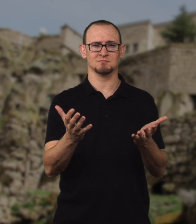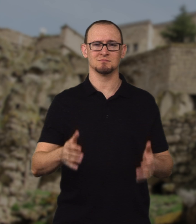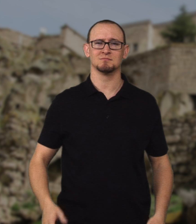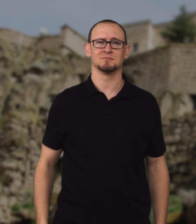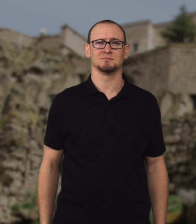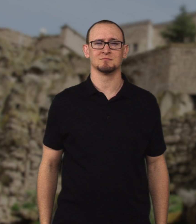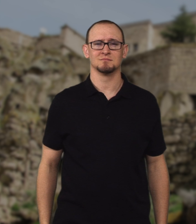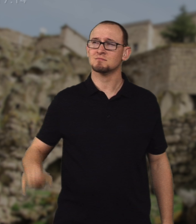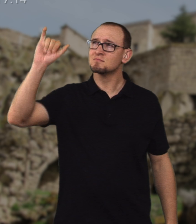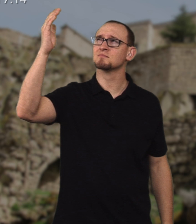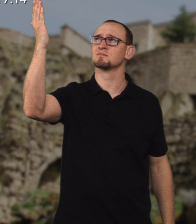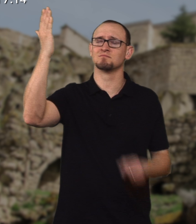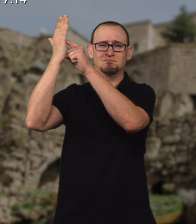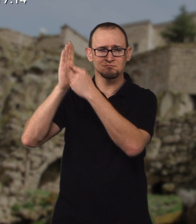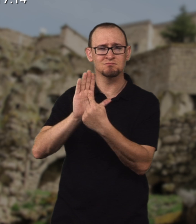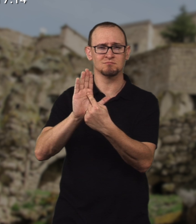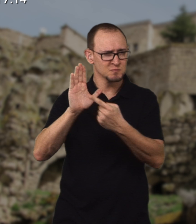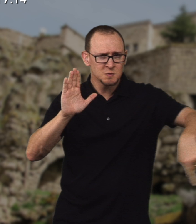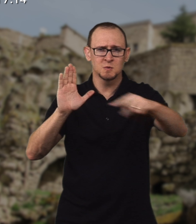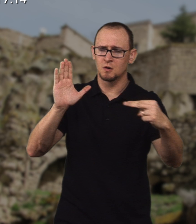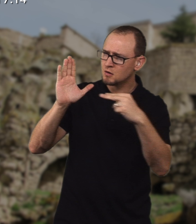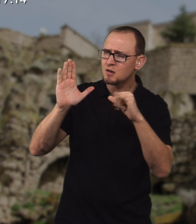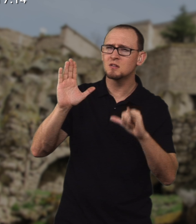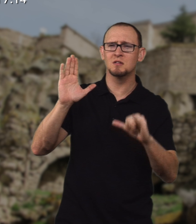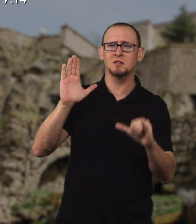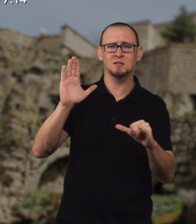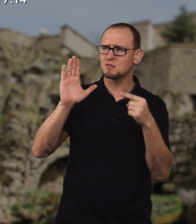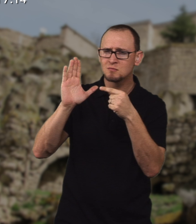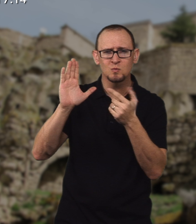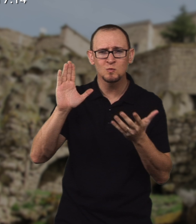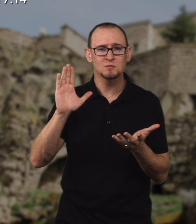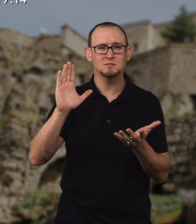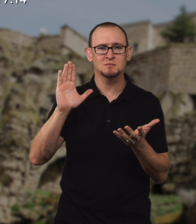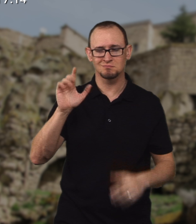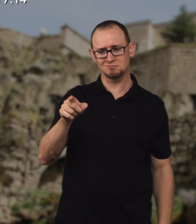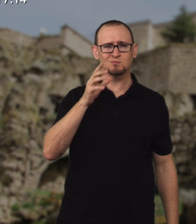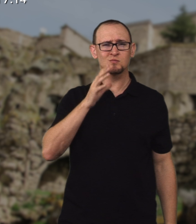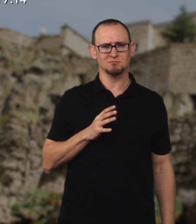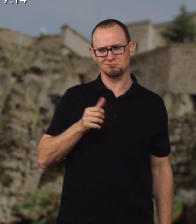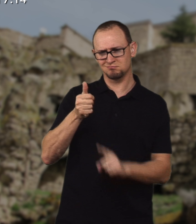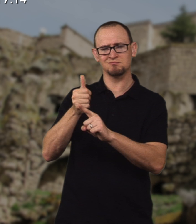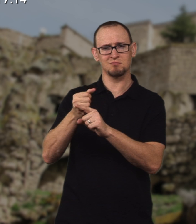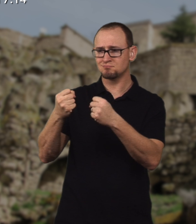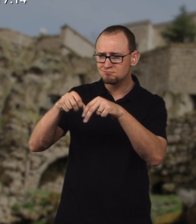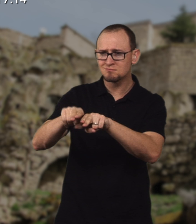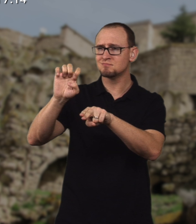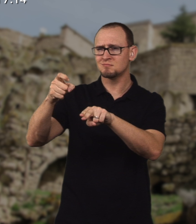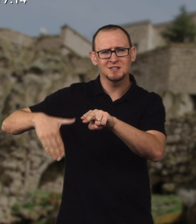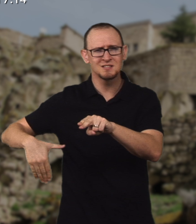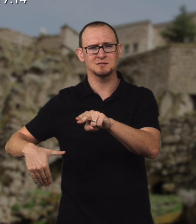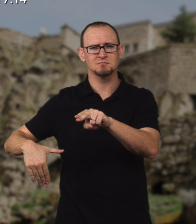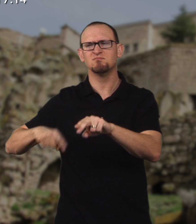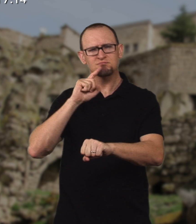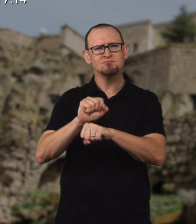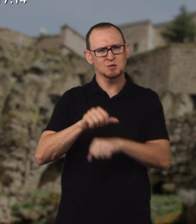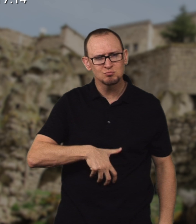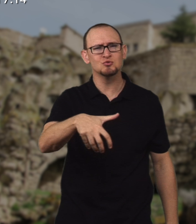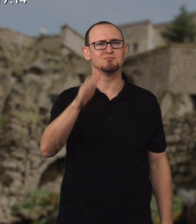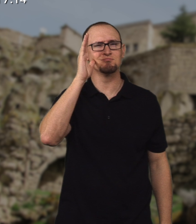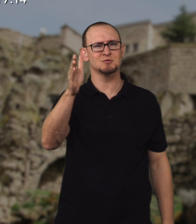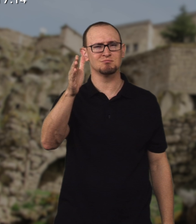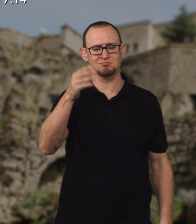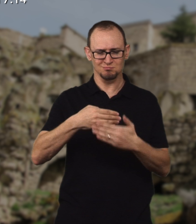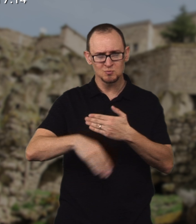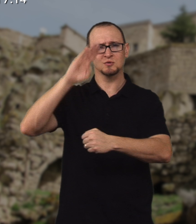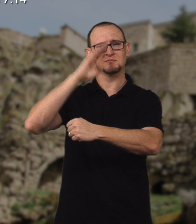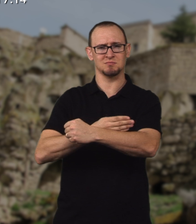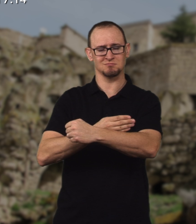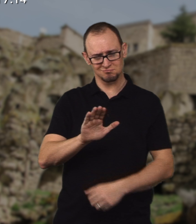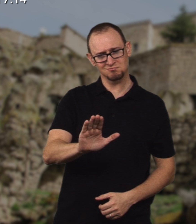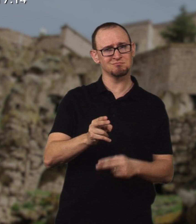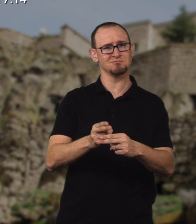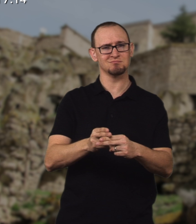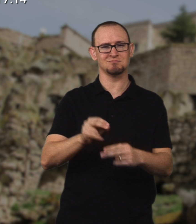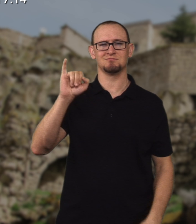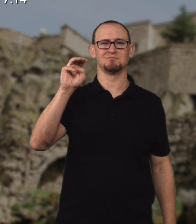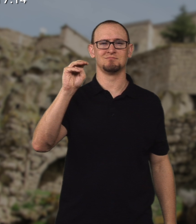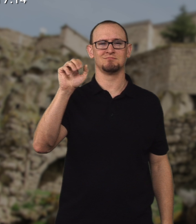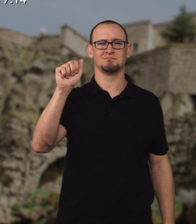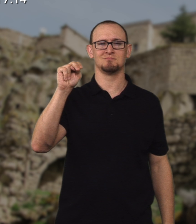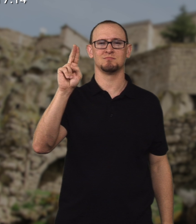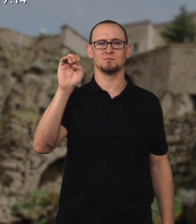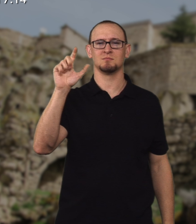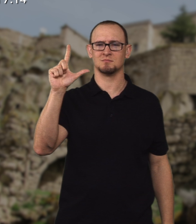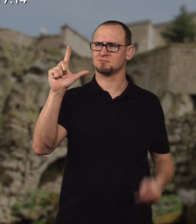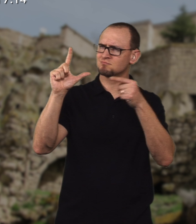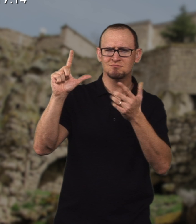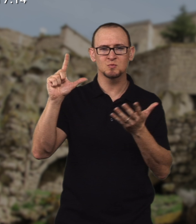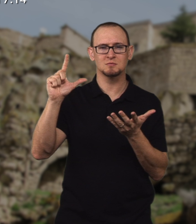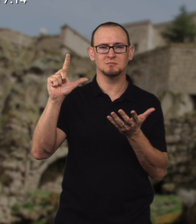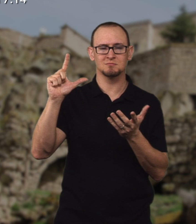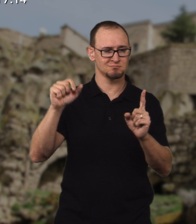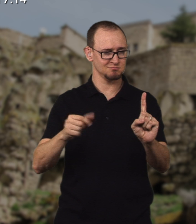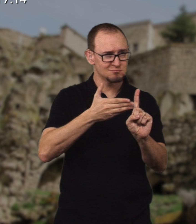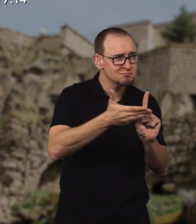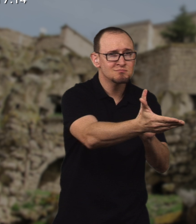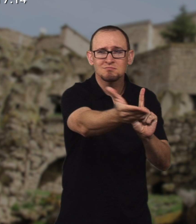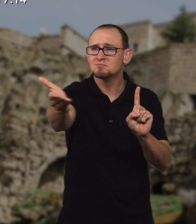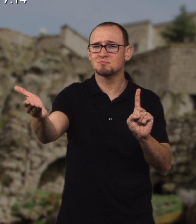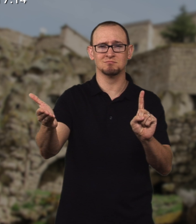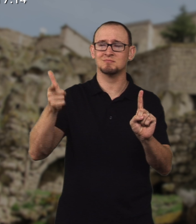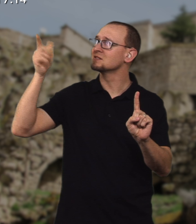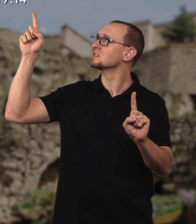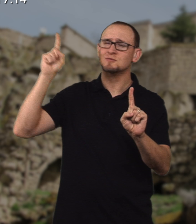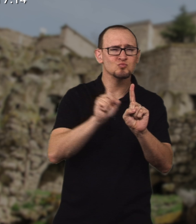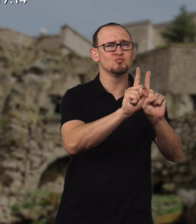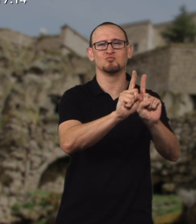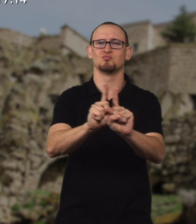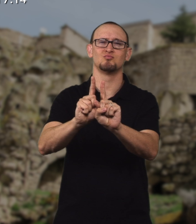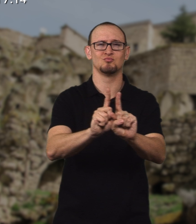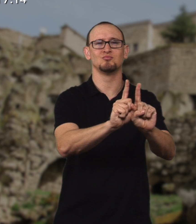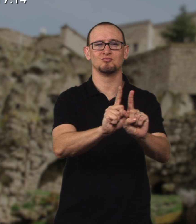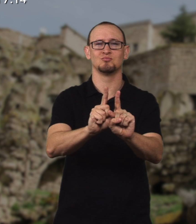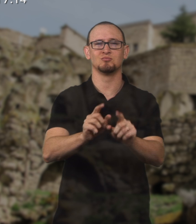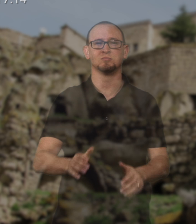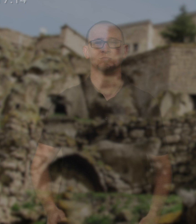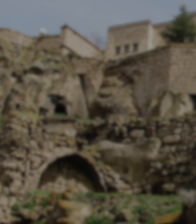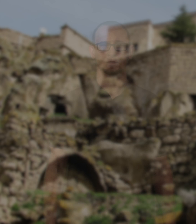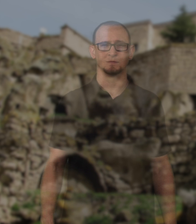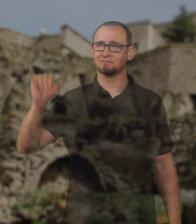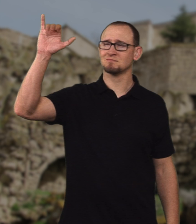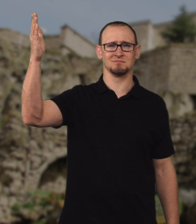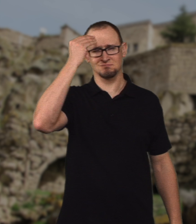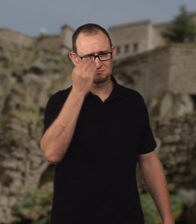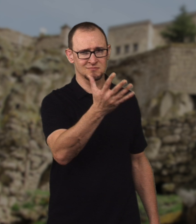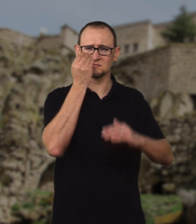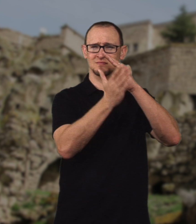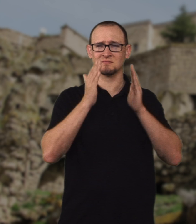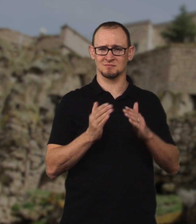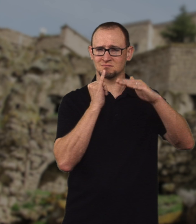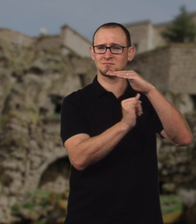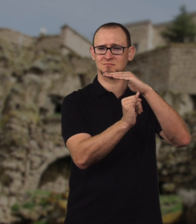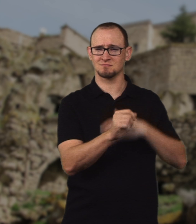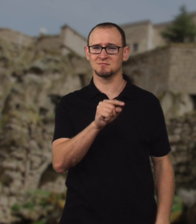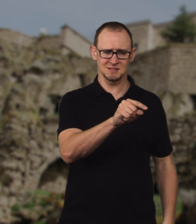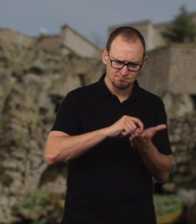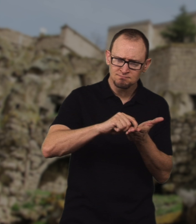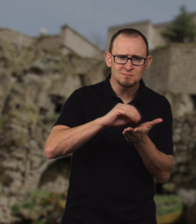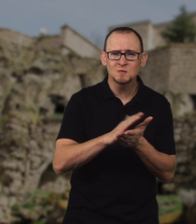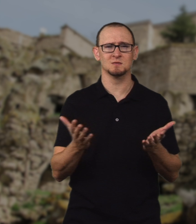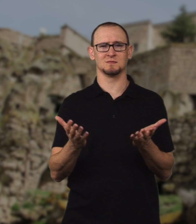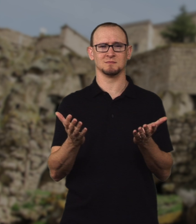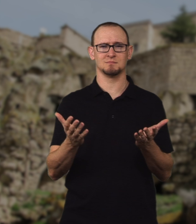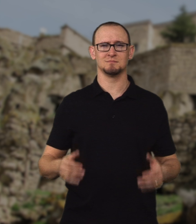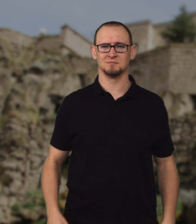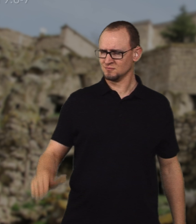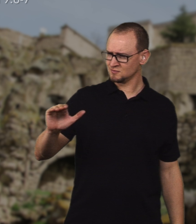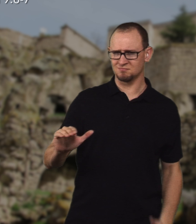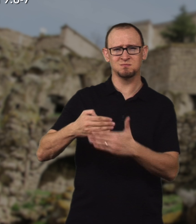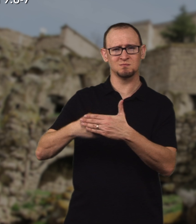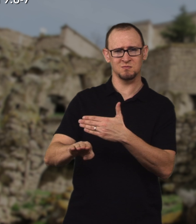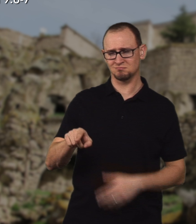Therefore the Lord Himself will give you a sign: Behold, the virgin will be with child and will give birth to a son, and will call Him Immanuel.